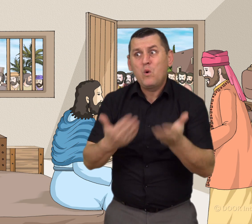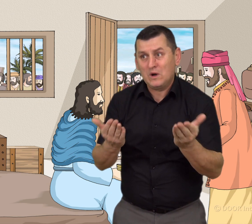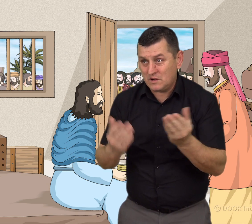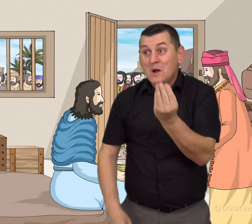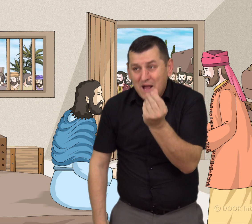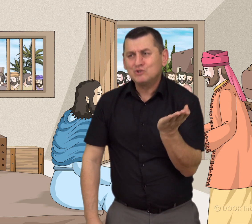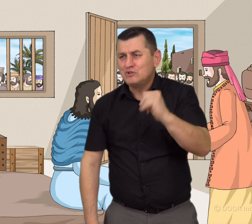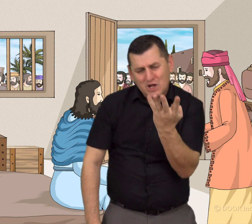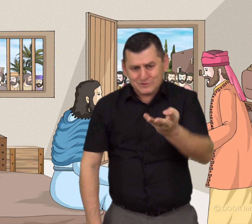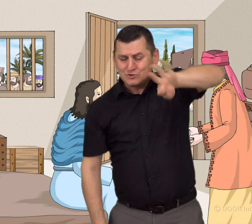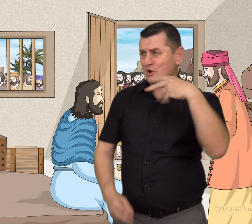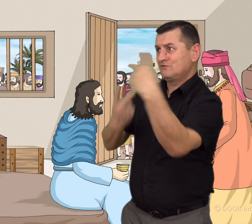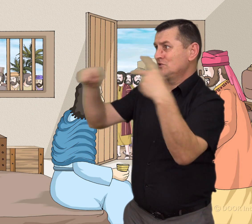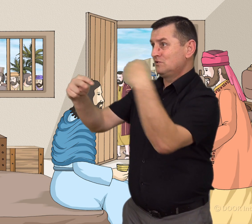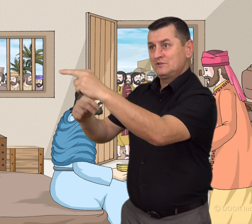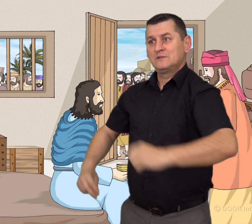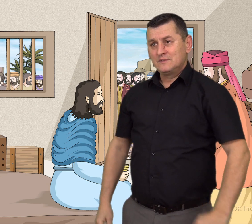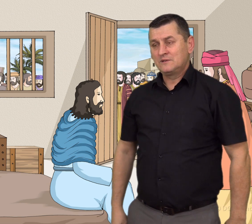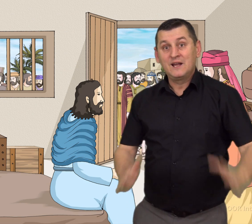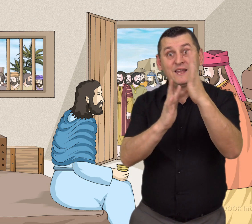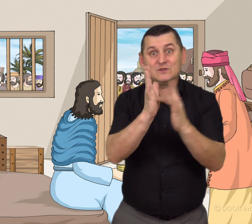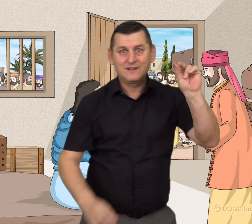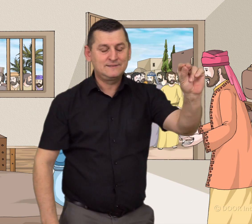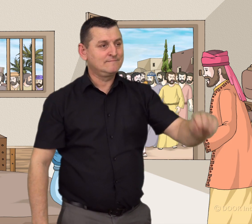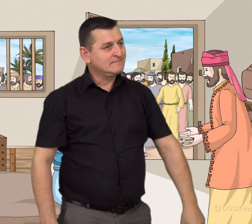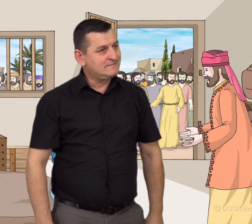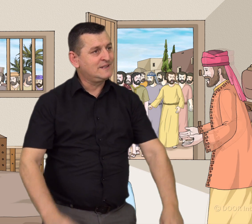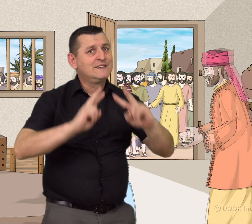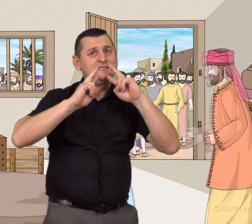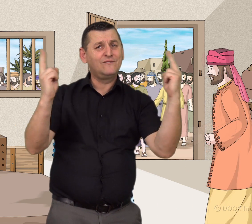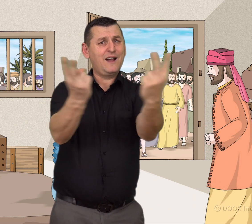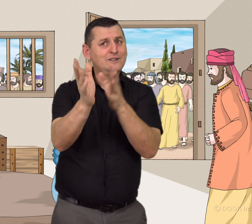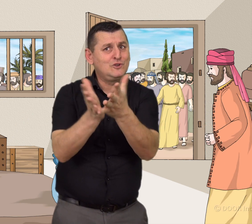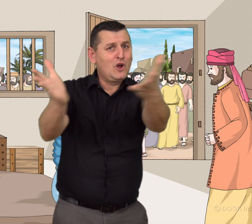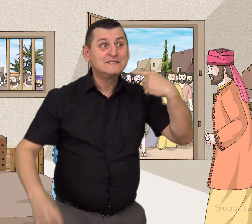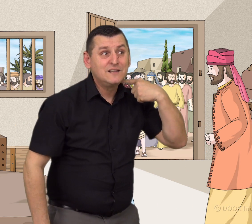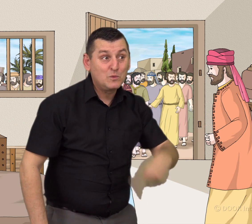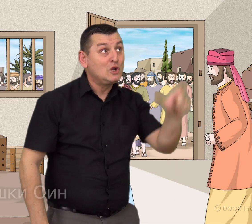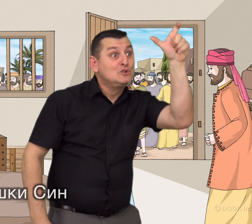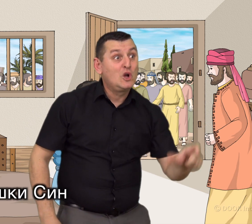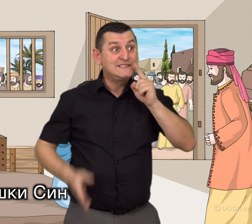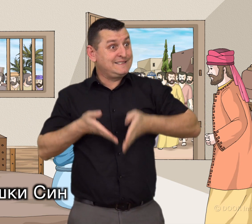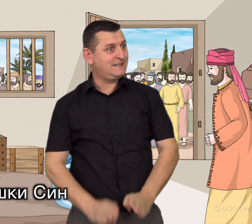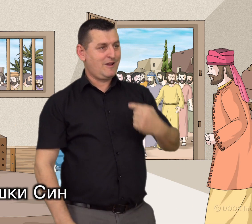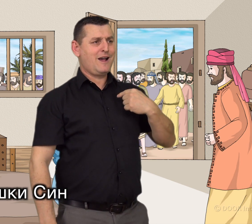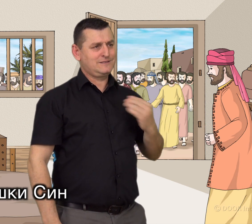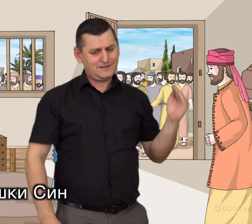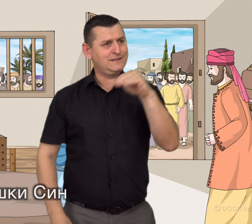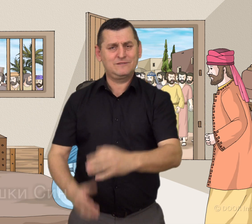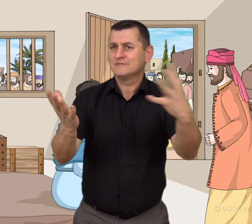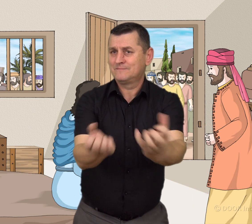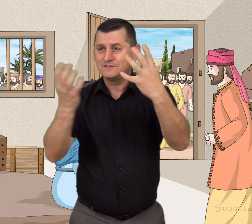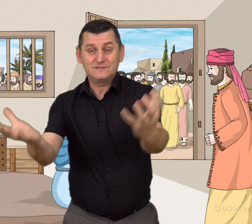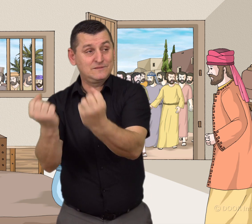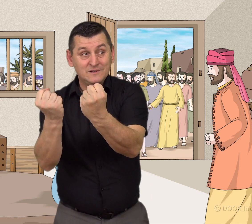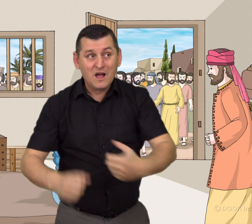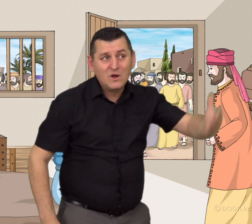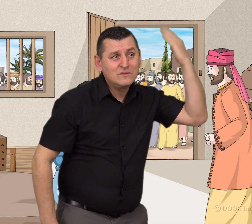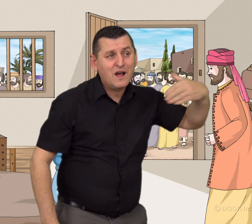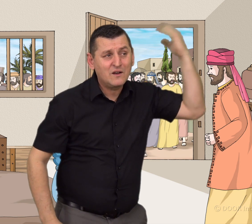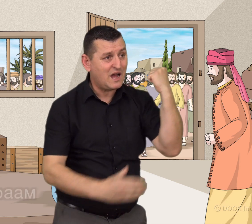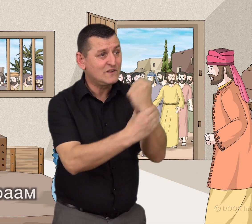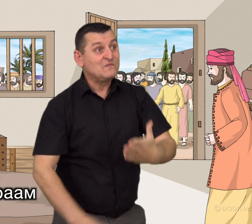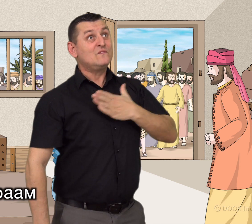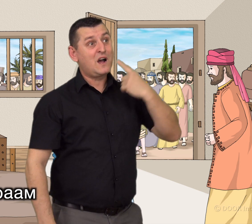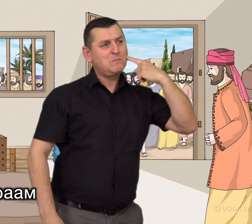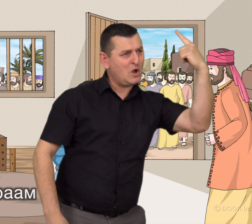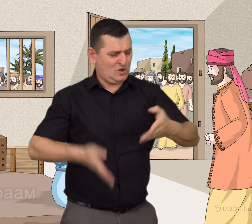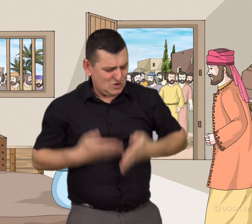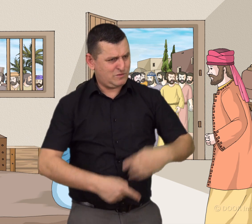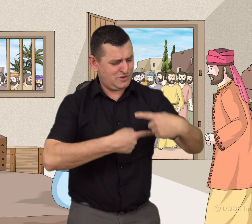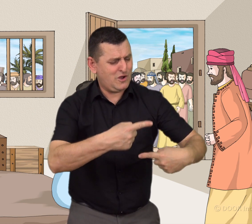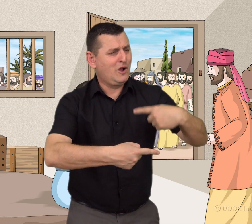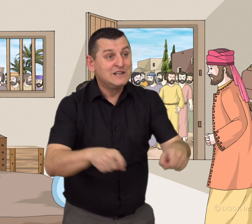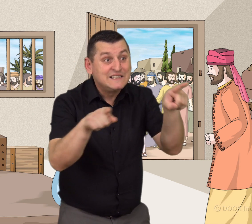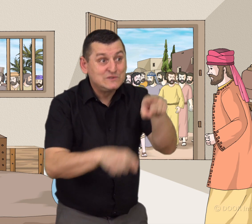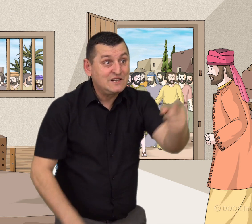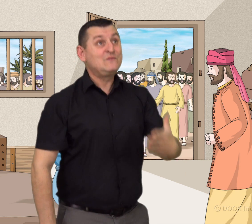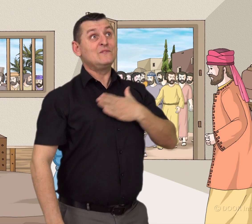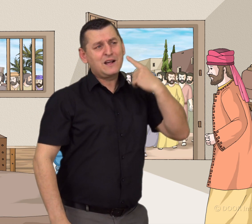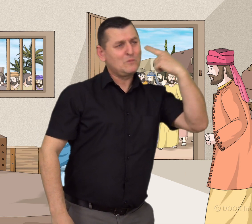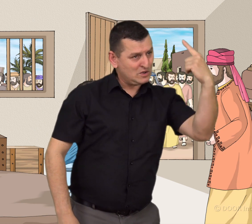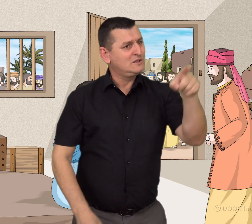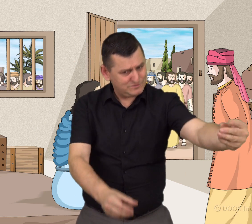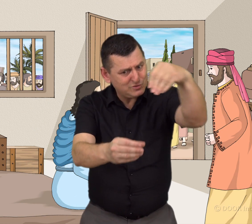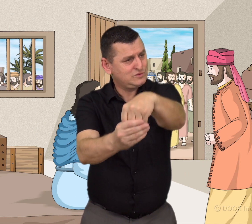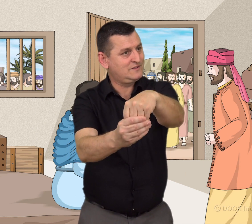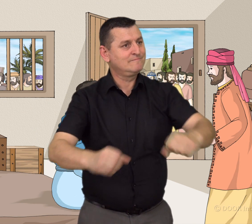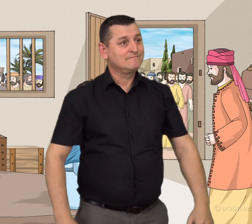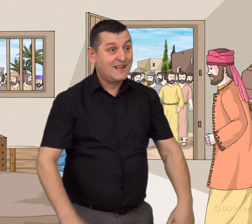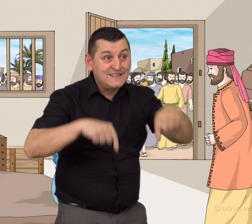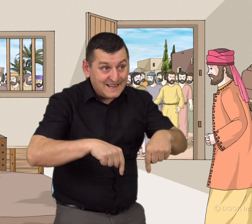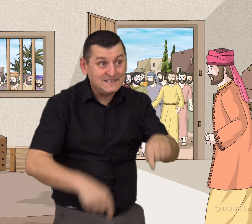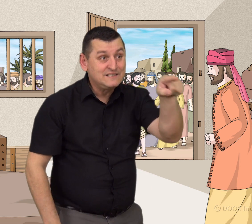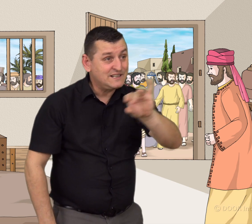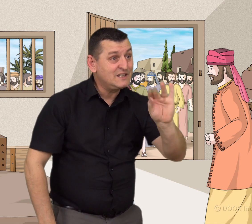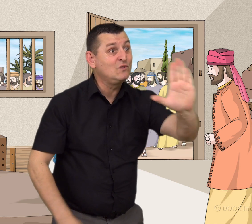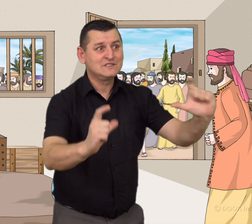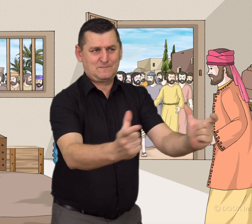Jesus said to him, “Today salvation has come to this house, because this man too is a son of Abraham.